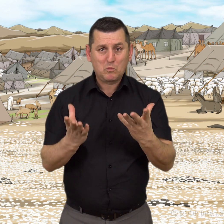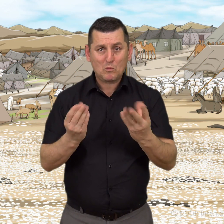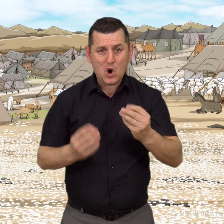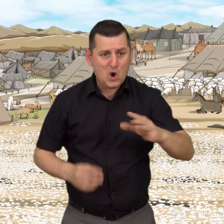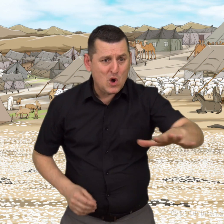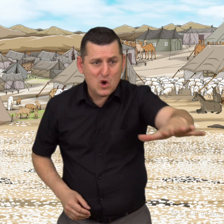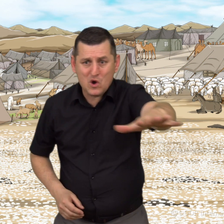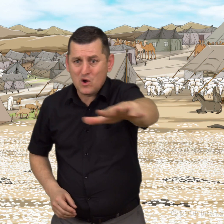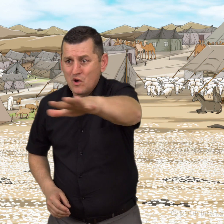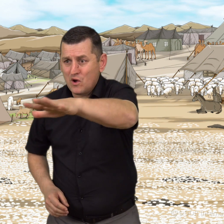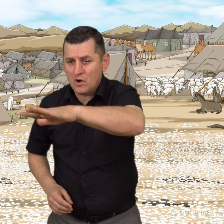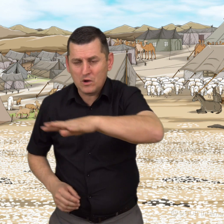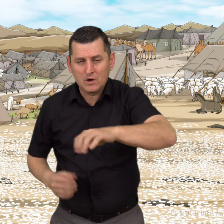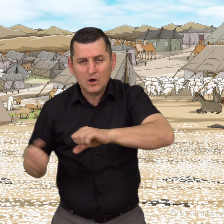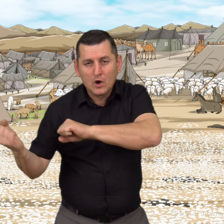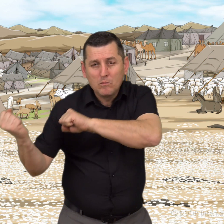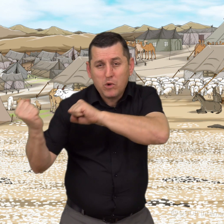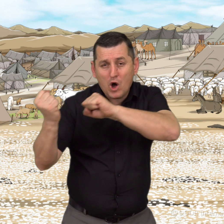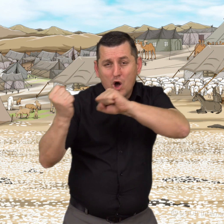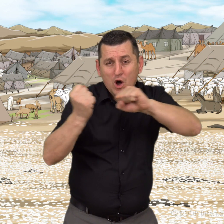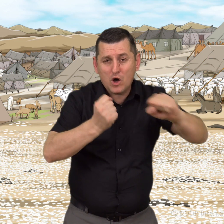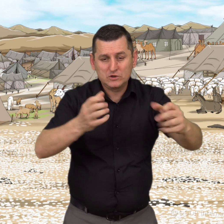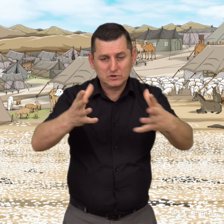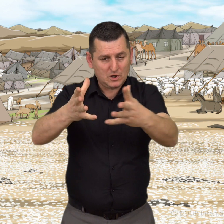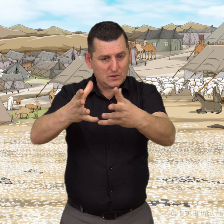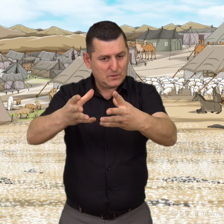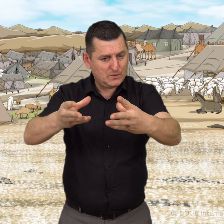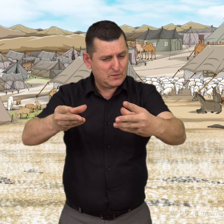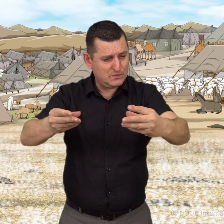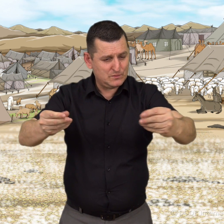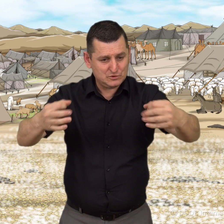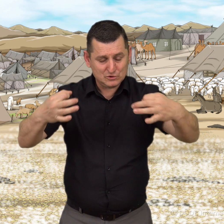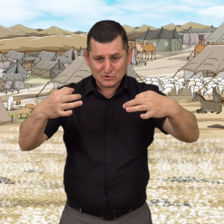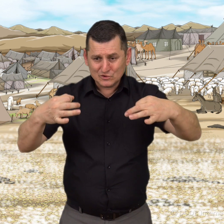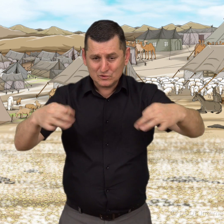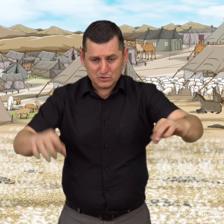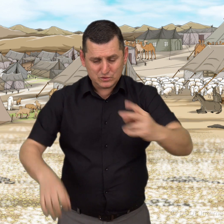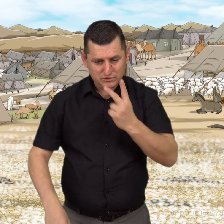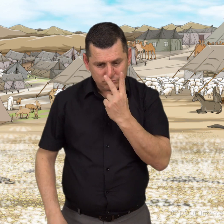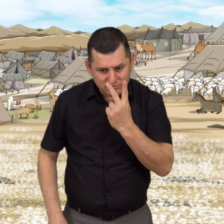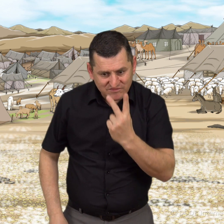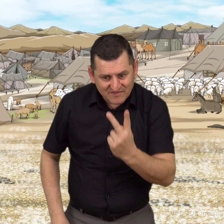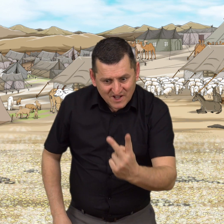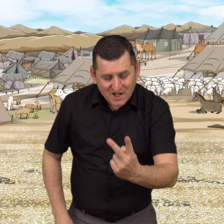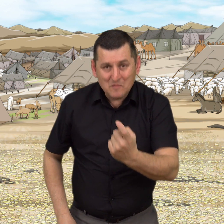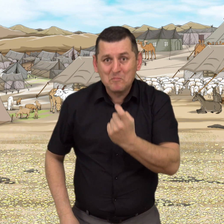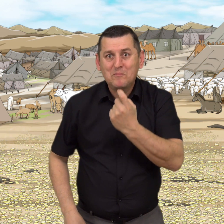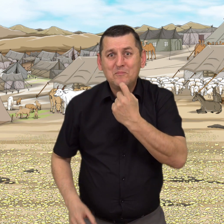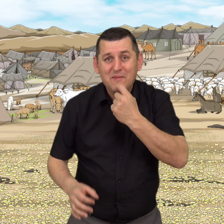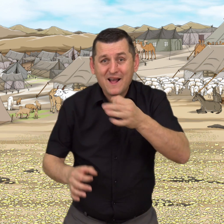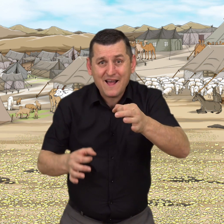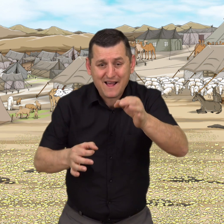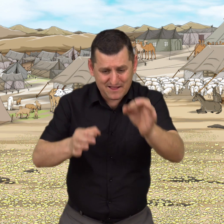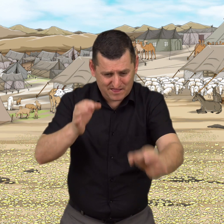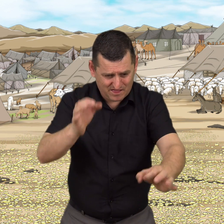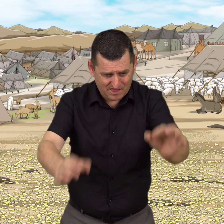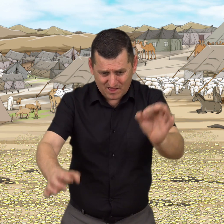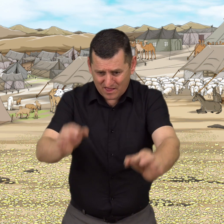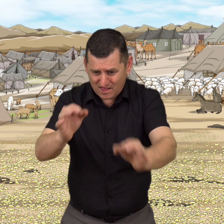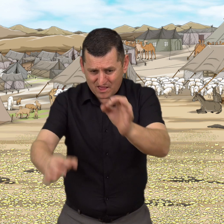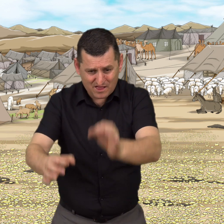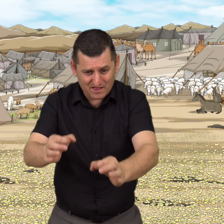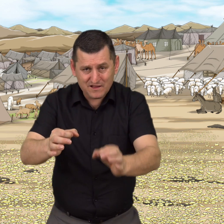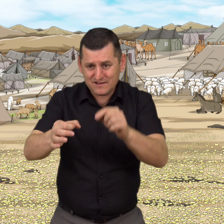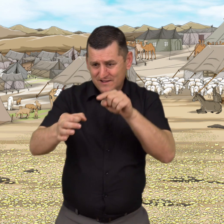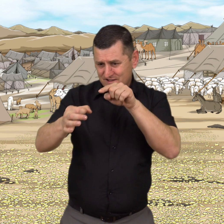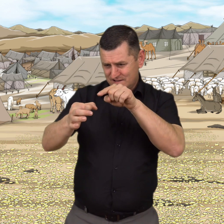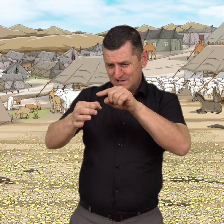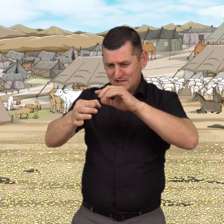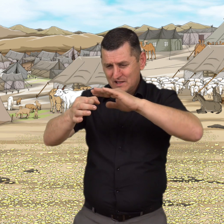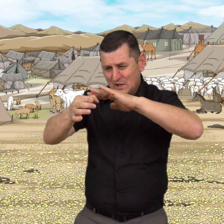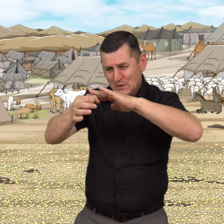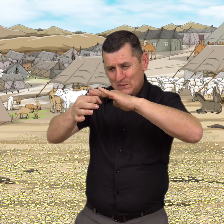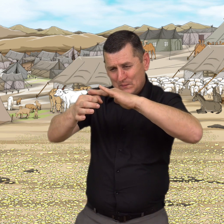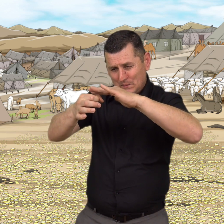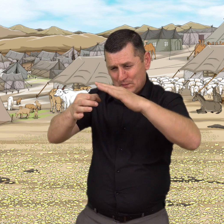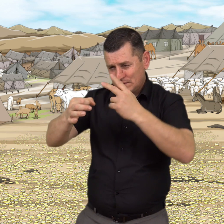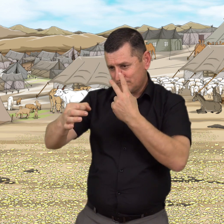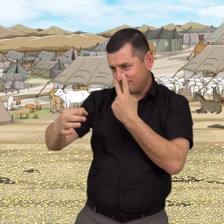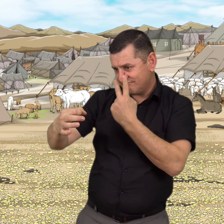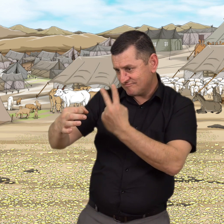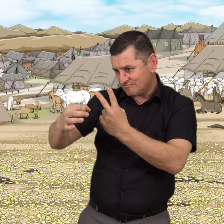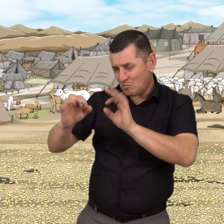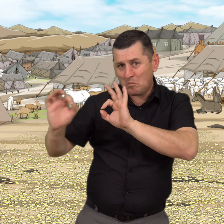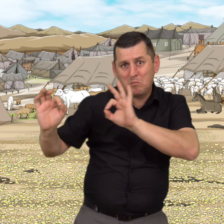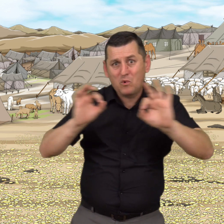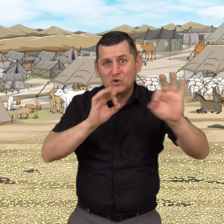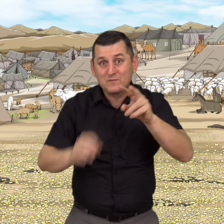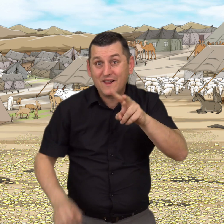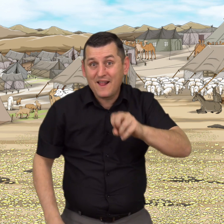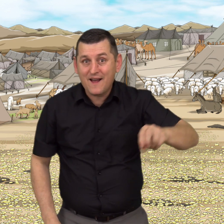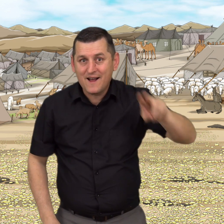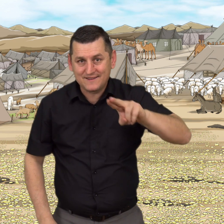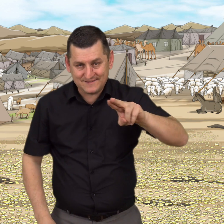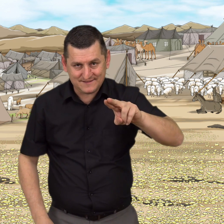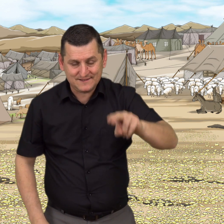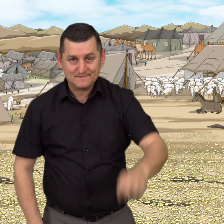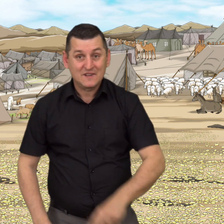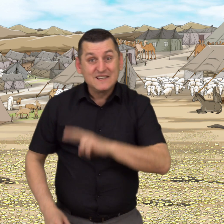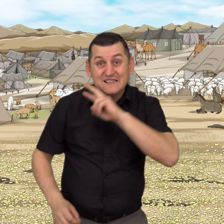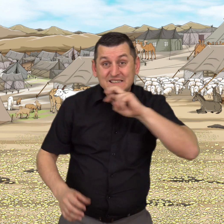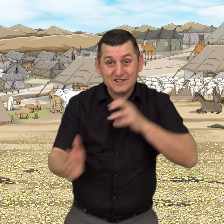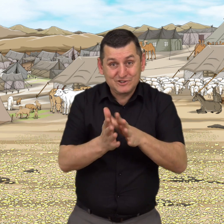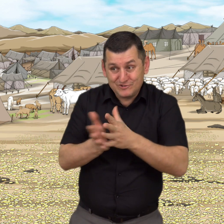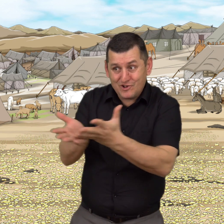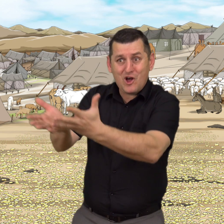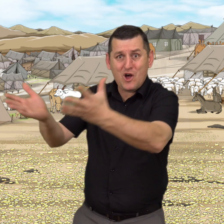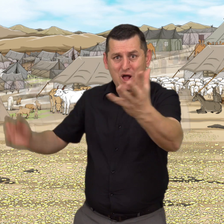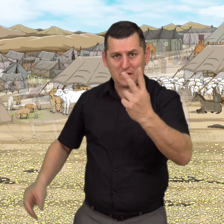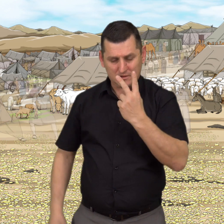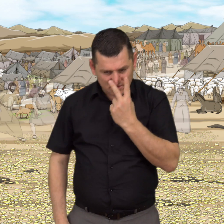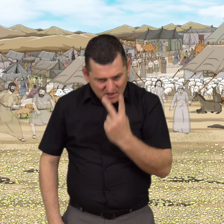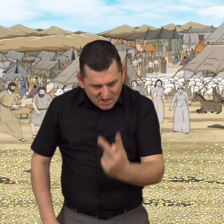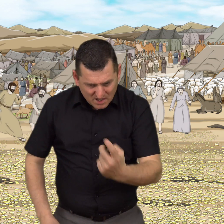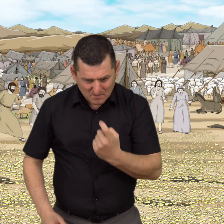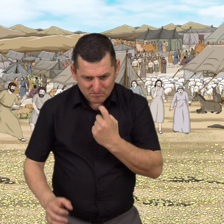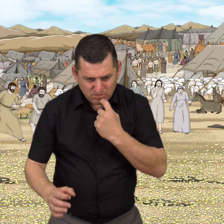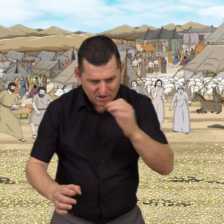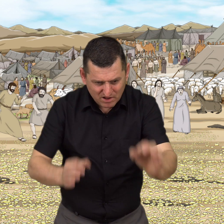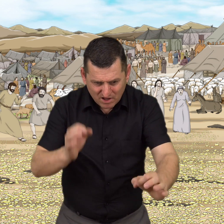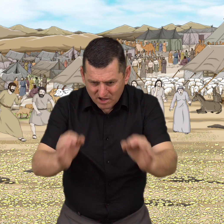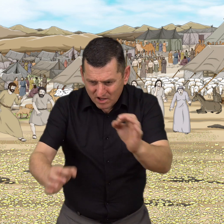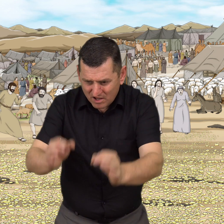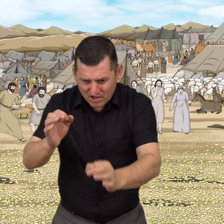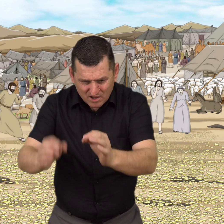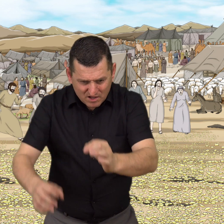When the layer of dew had evaporated, there were thin flakes on the desert floor, as fine as frost on the ground.